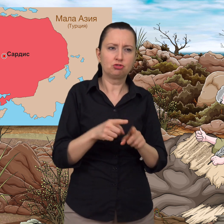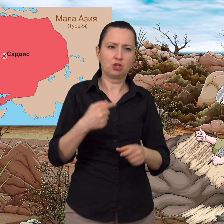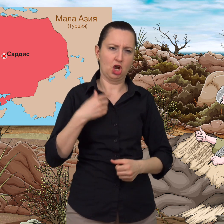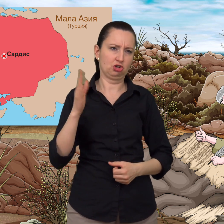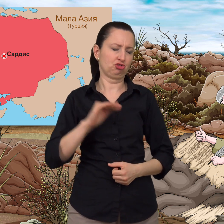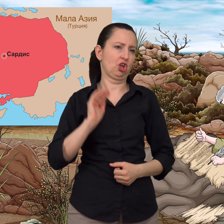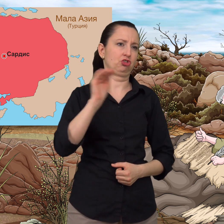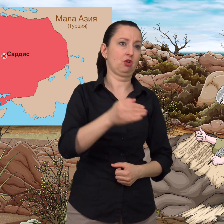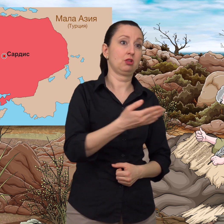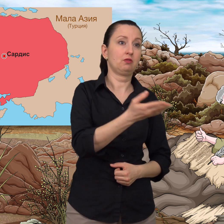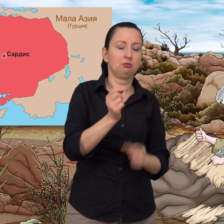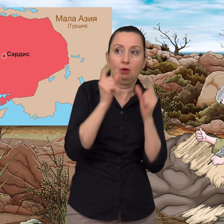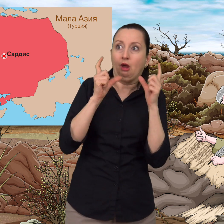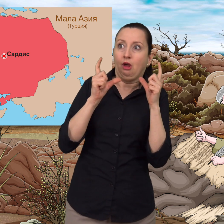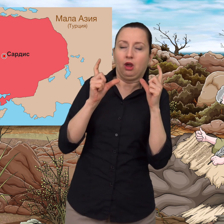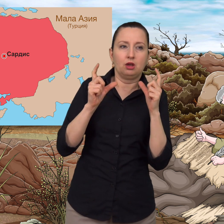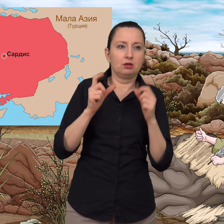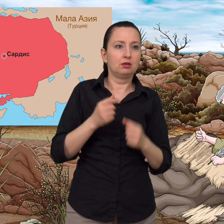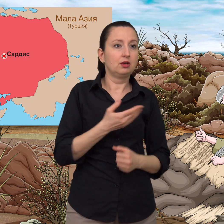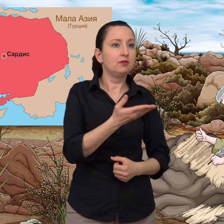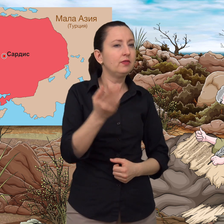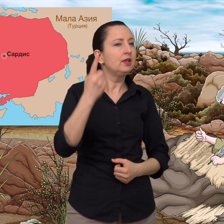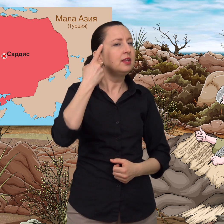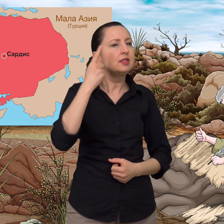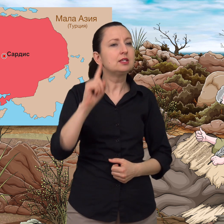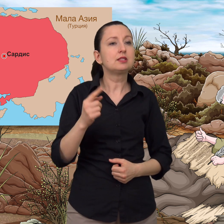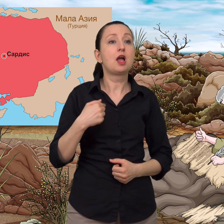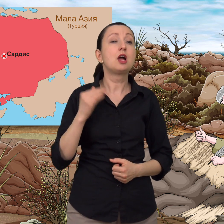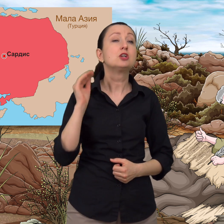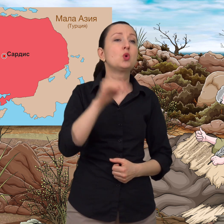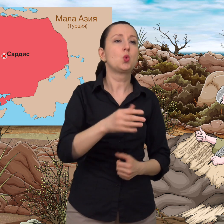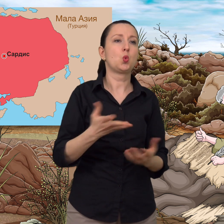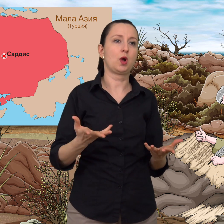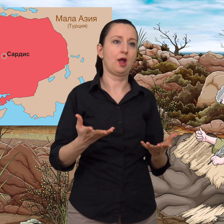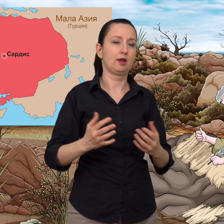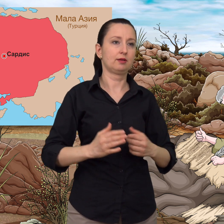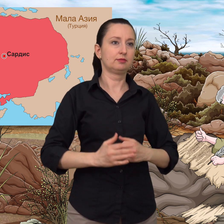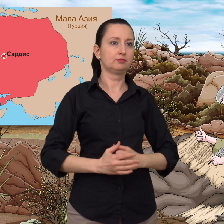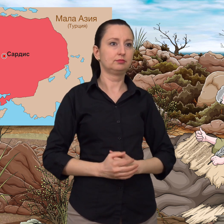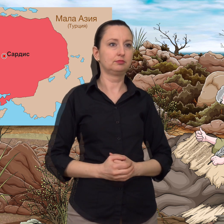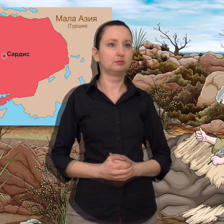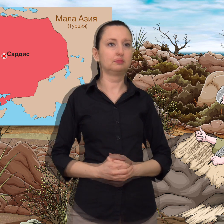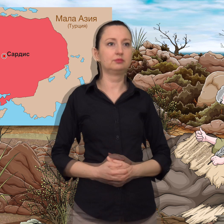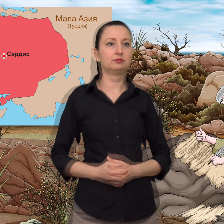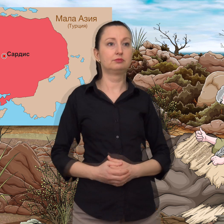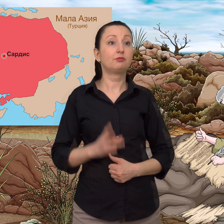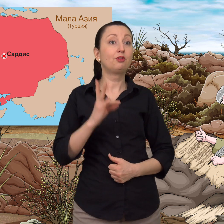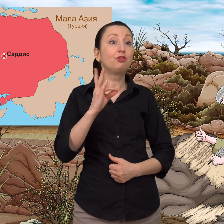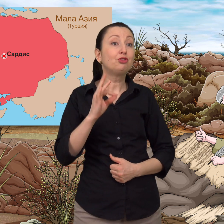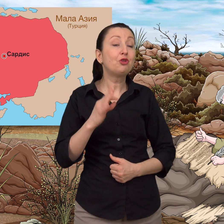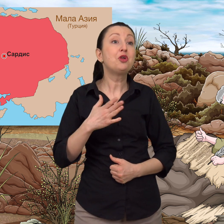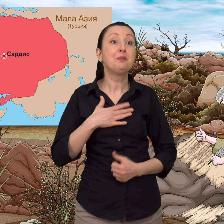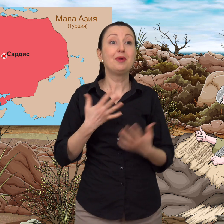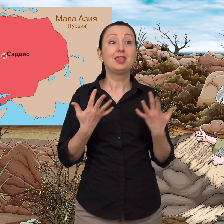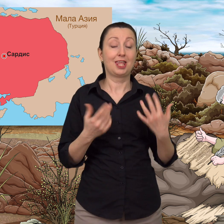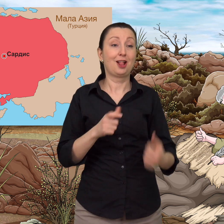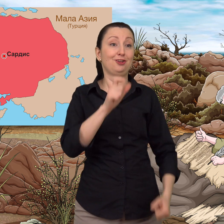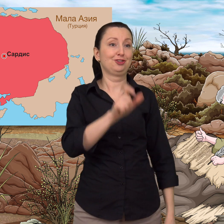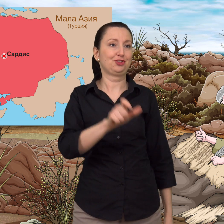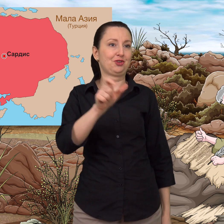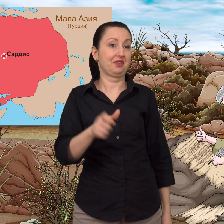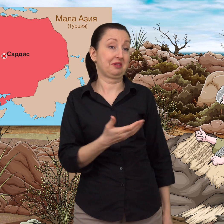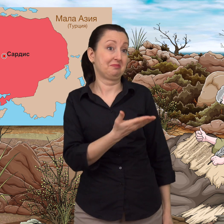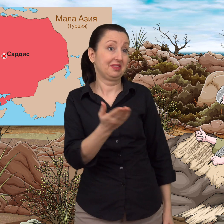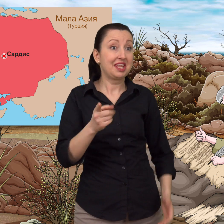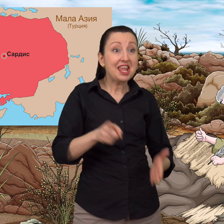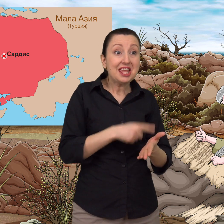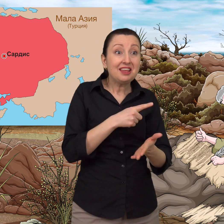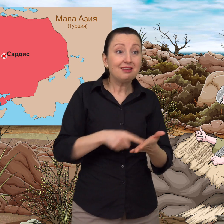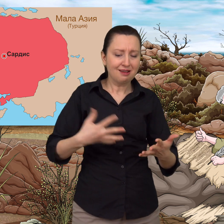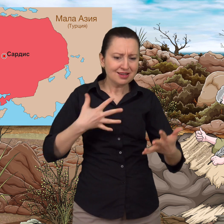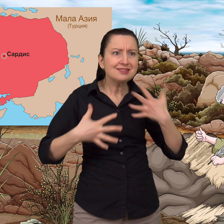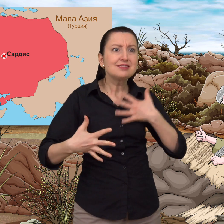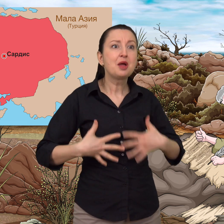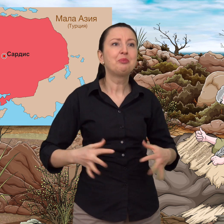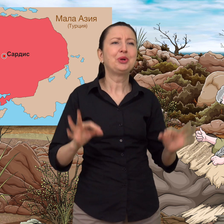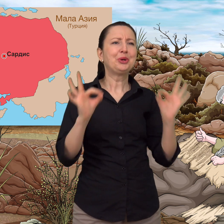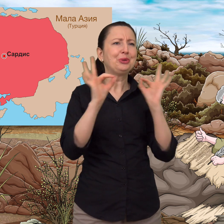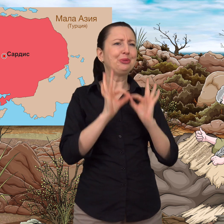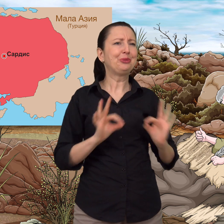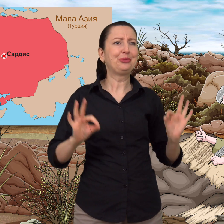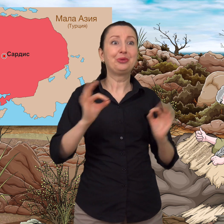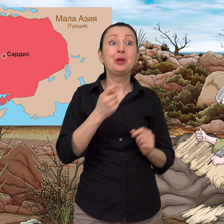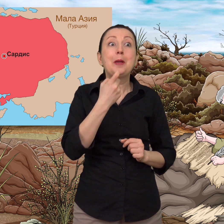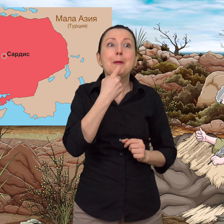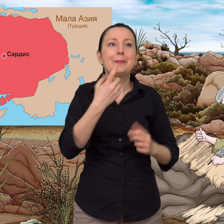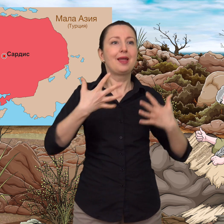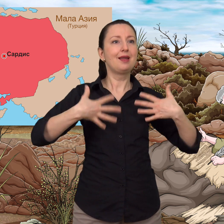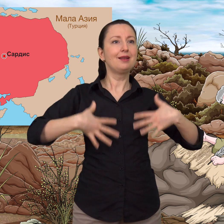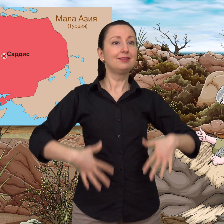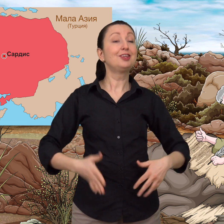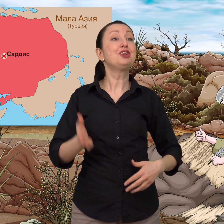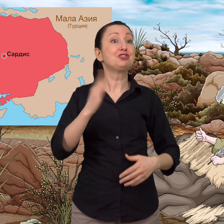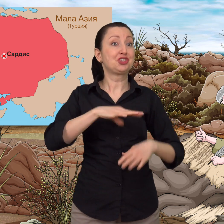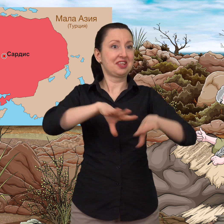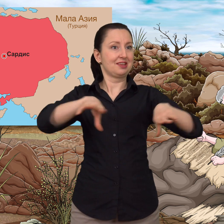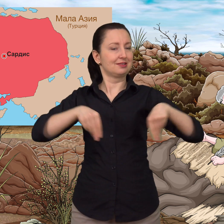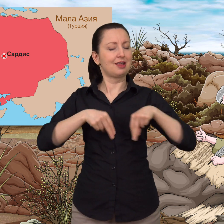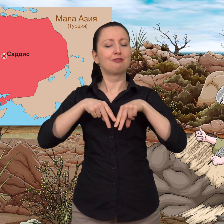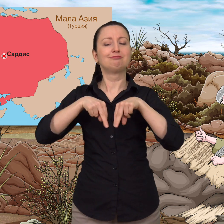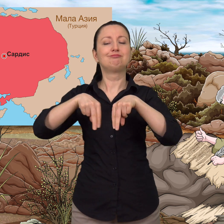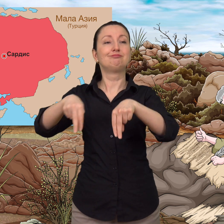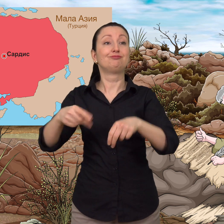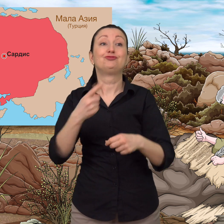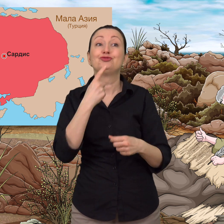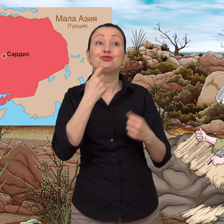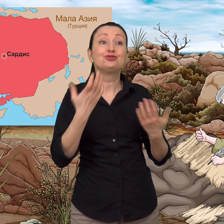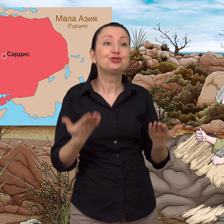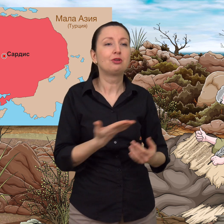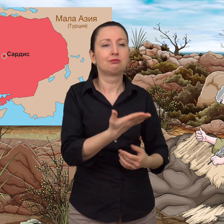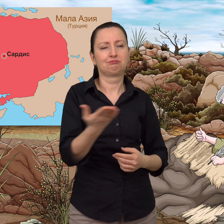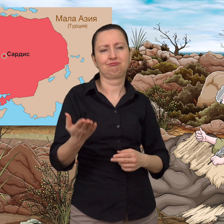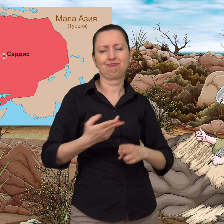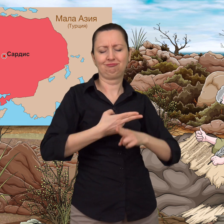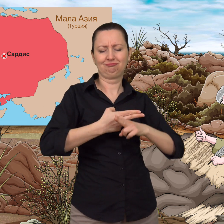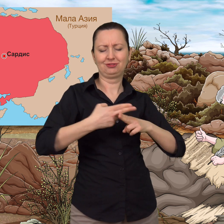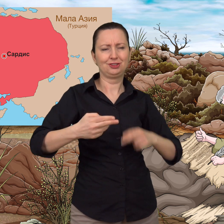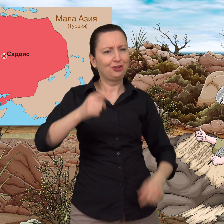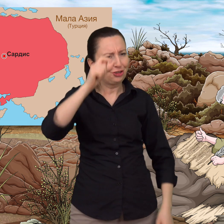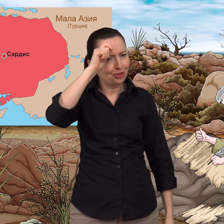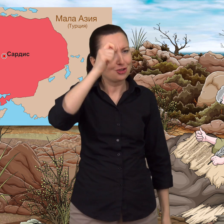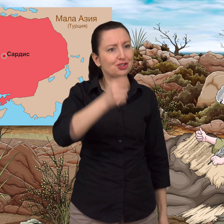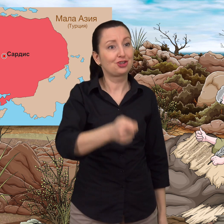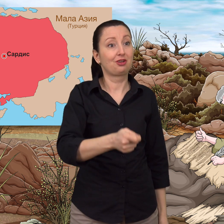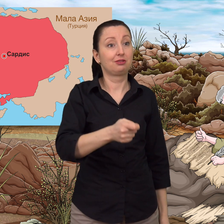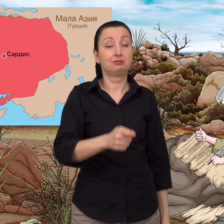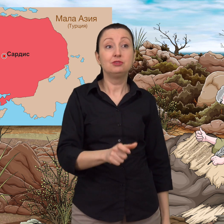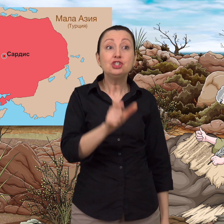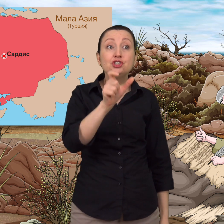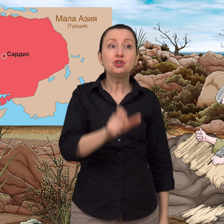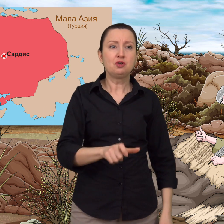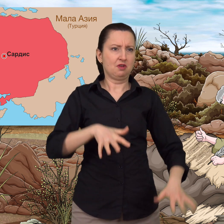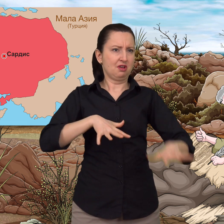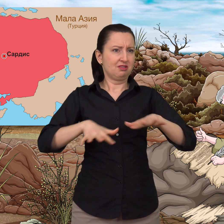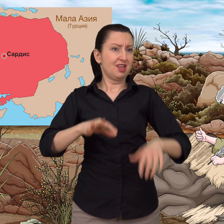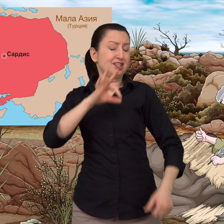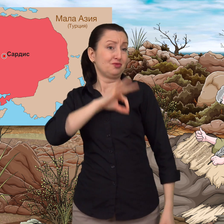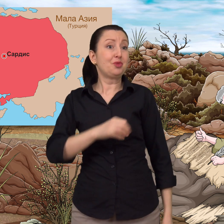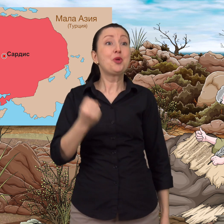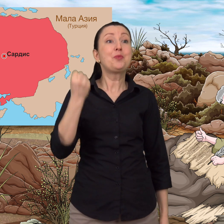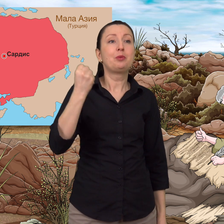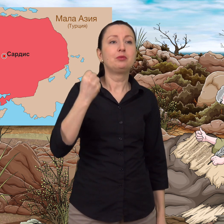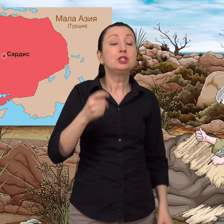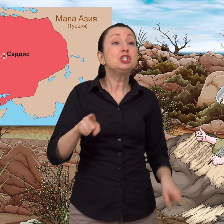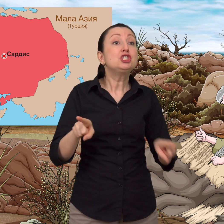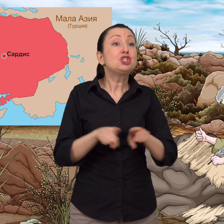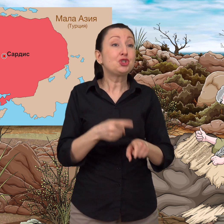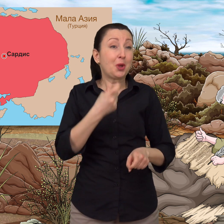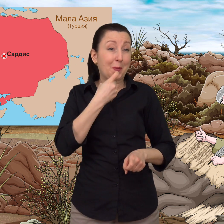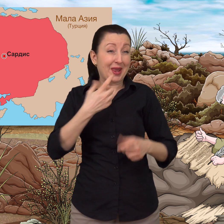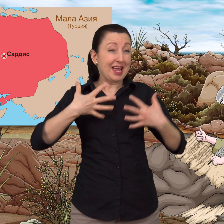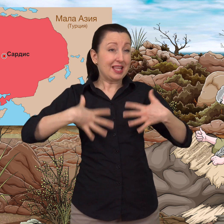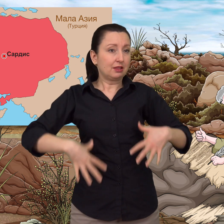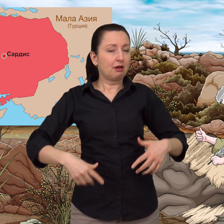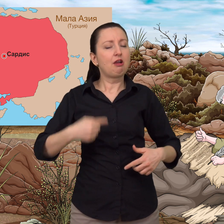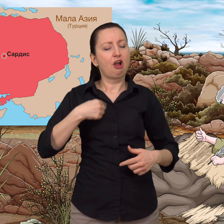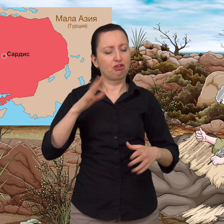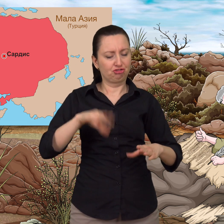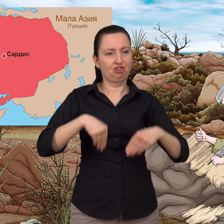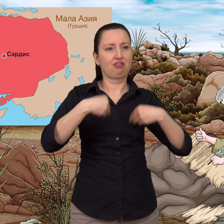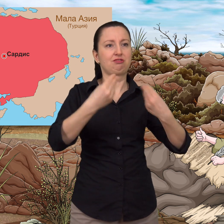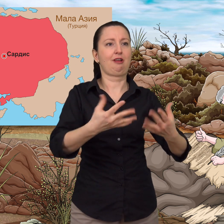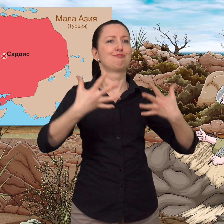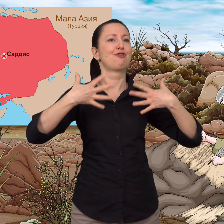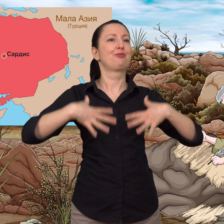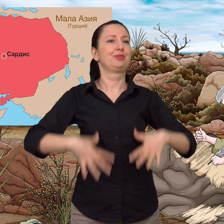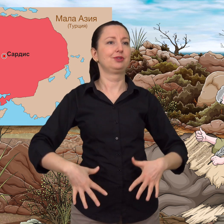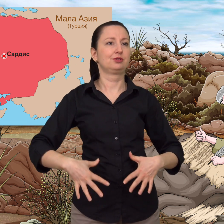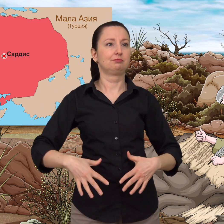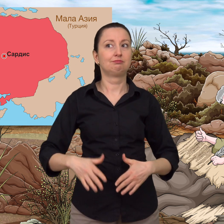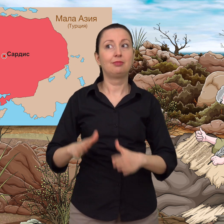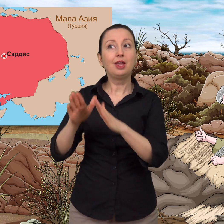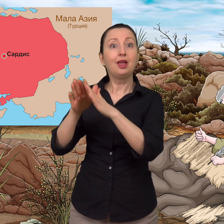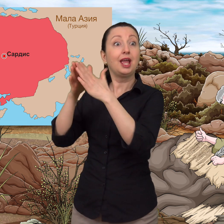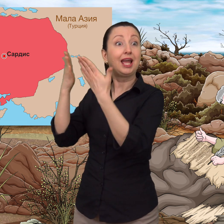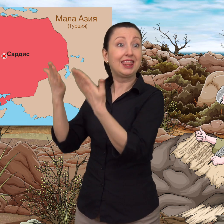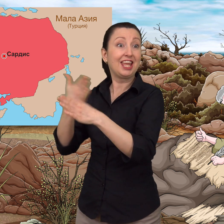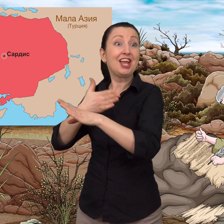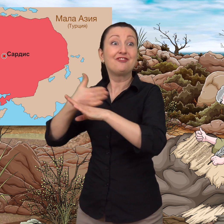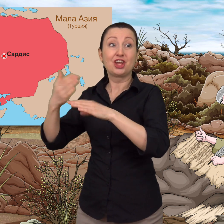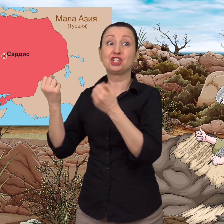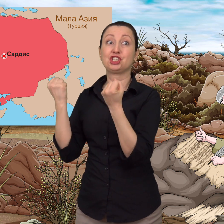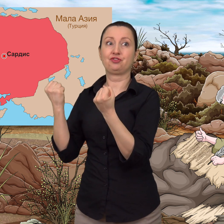But you do have a few people in Sardis who have not soiled their garments, and because they are worthy, they will walk with Me in white.